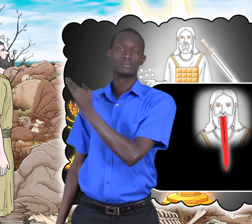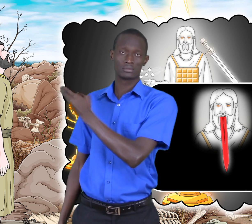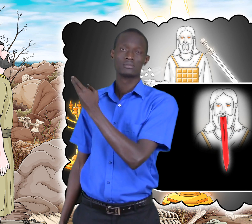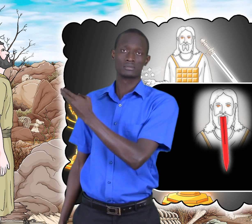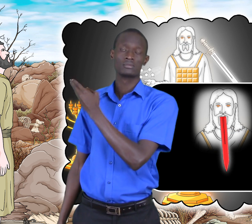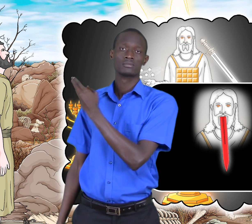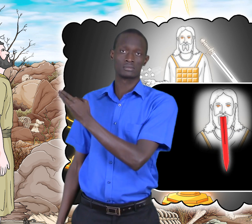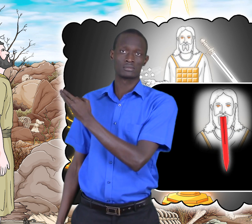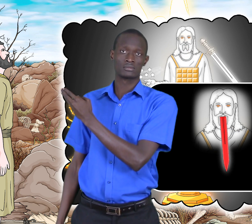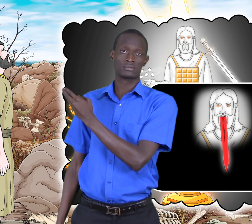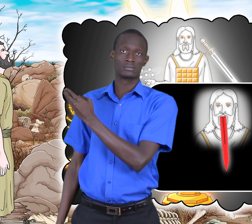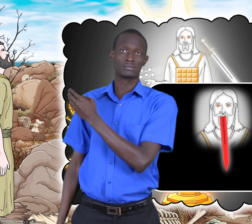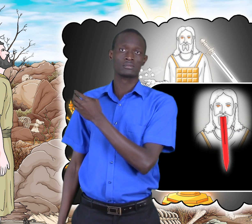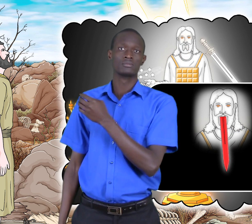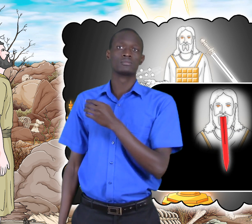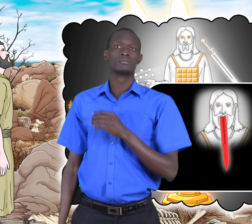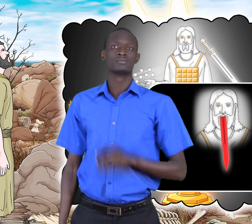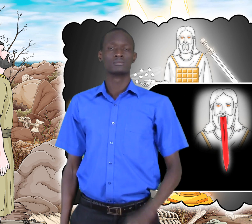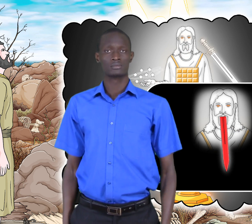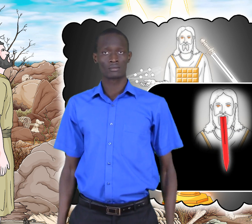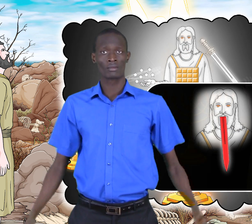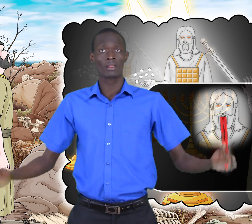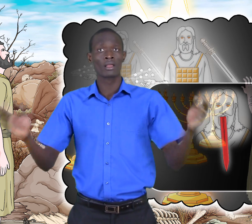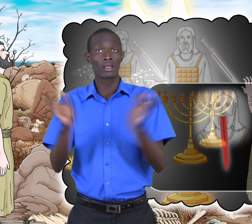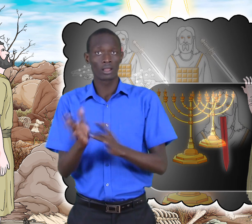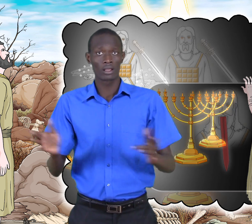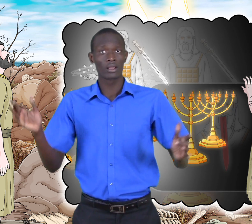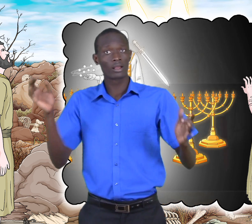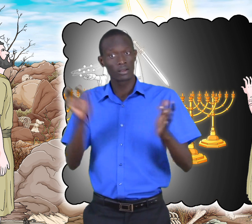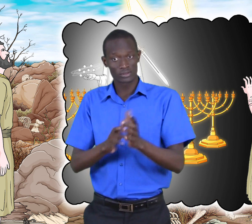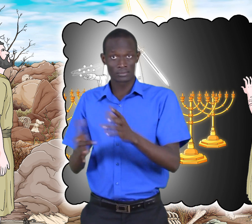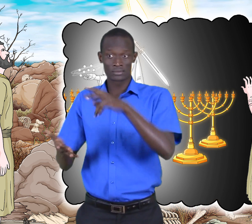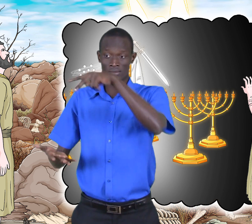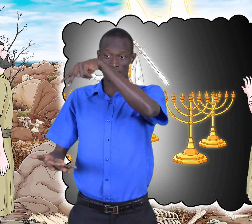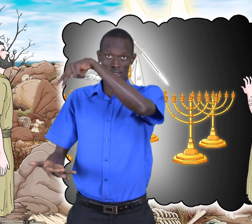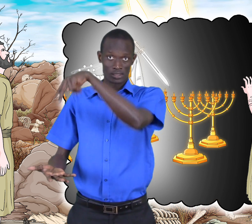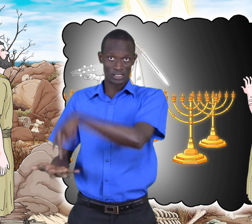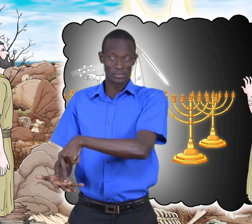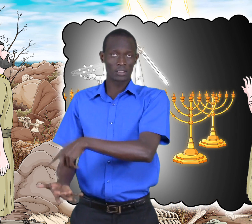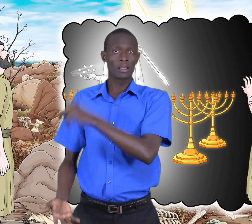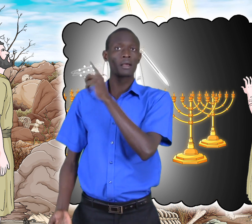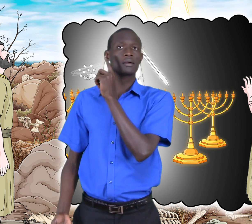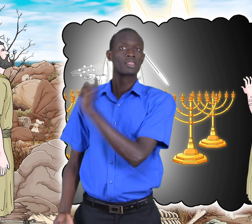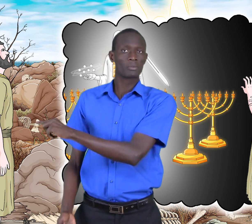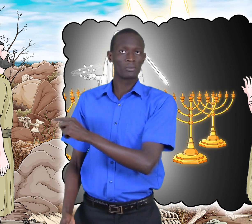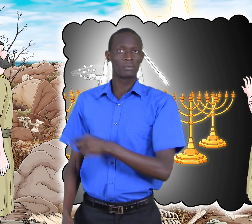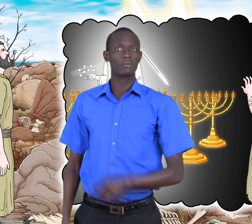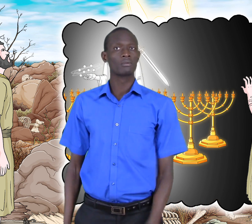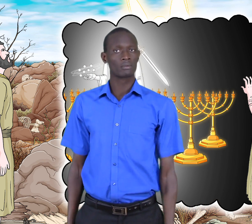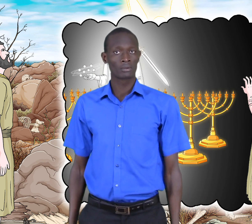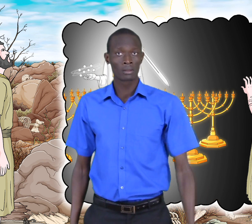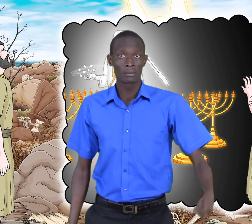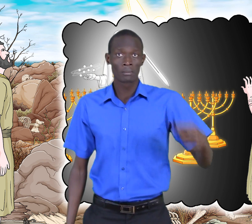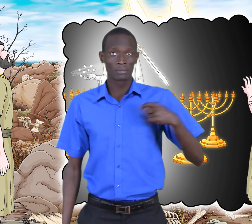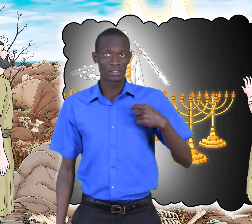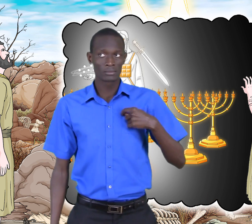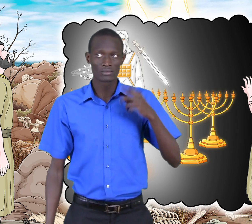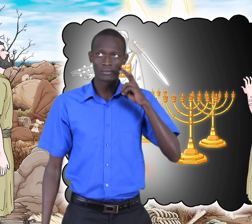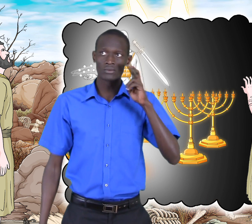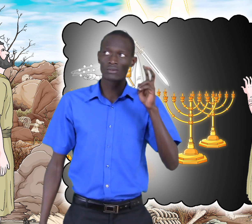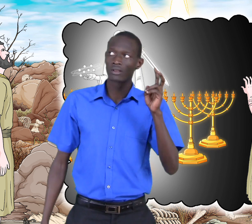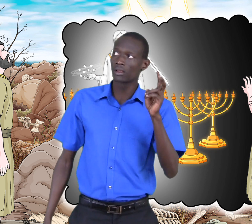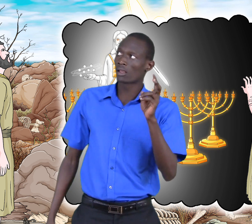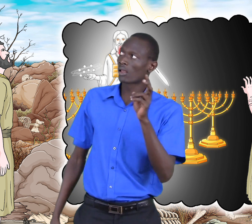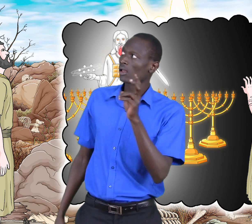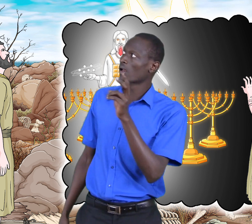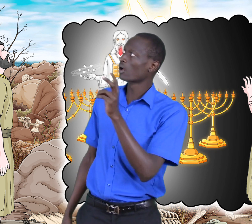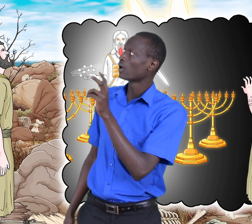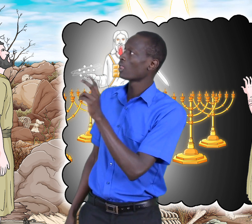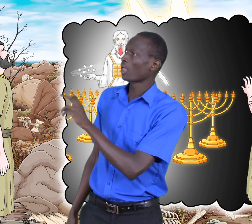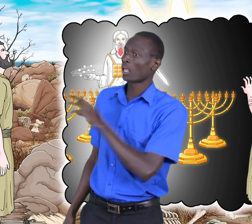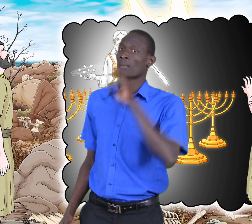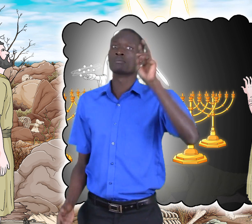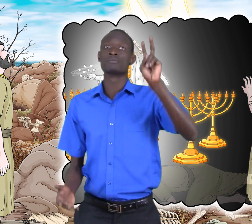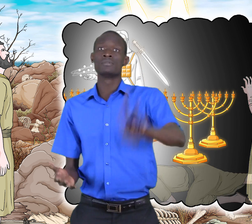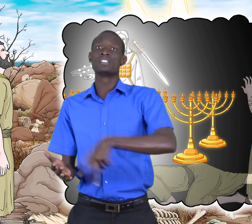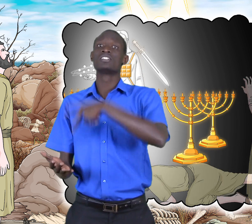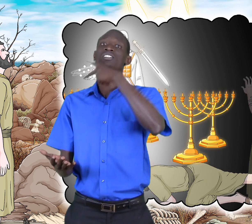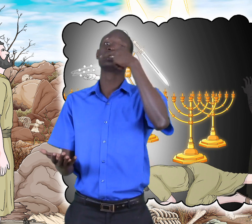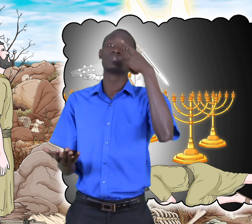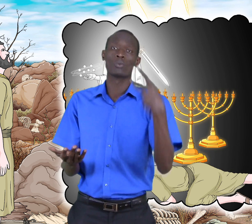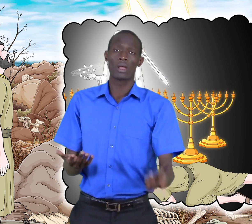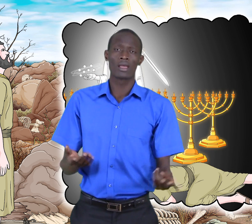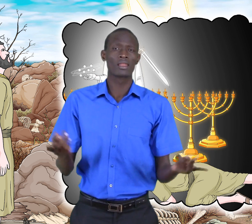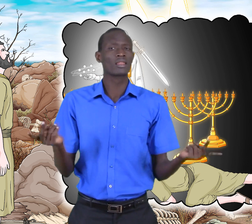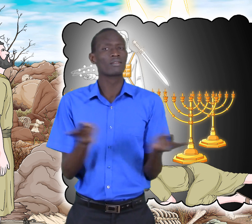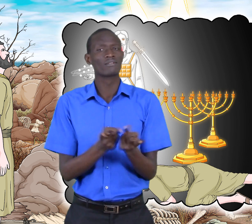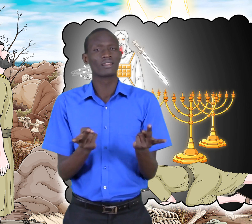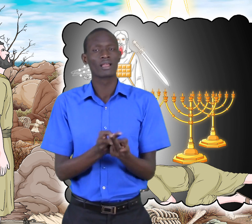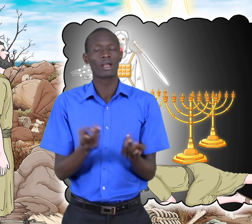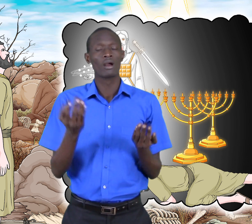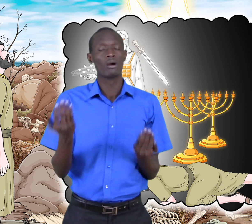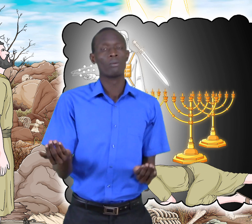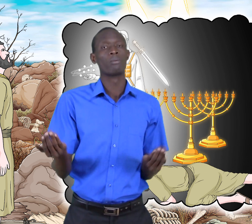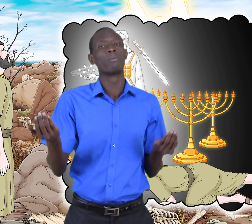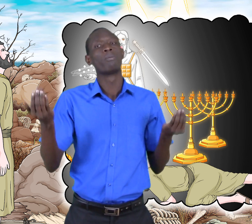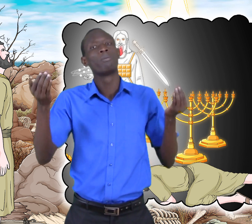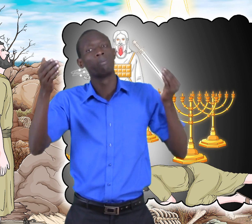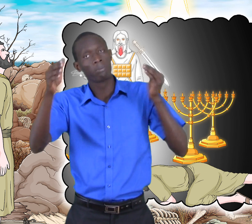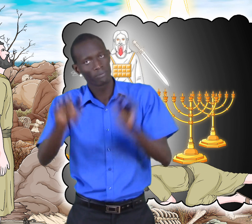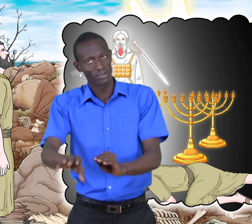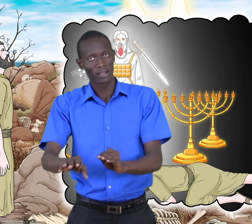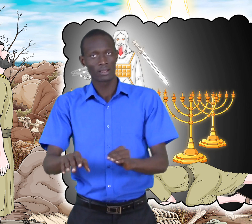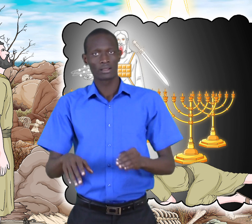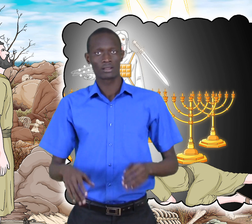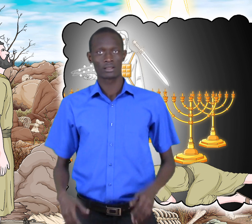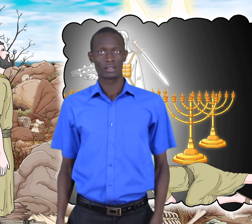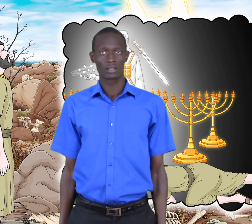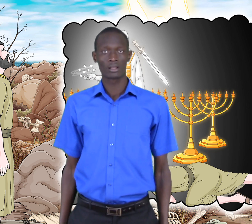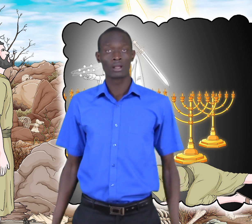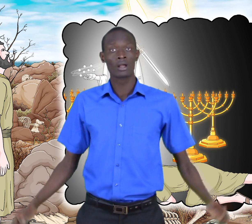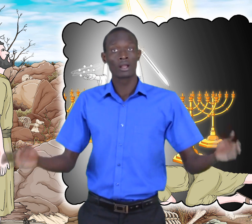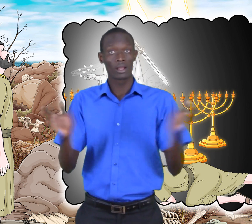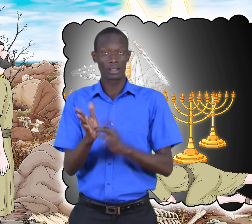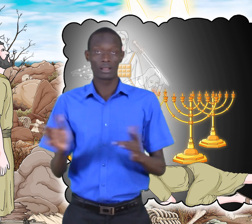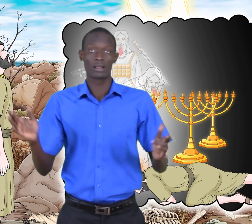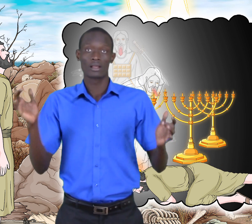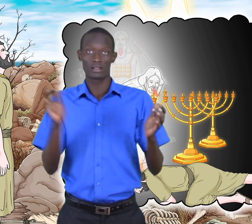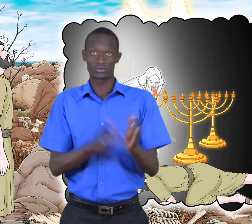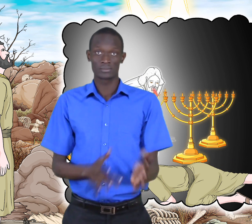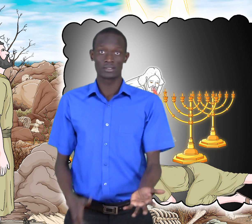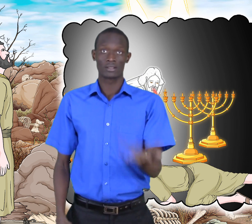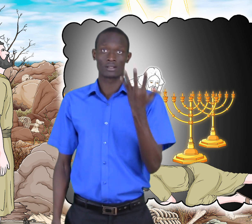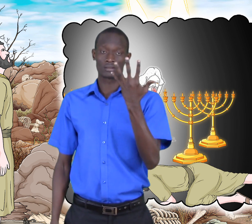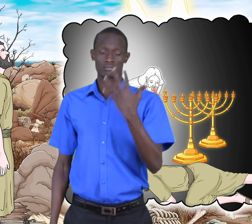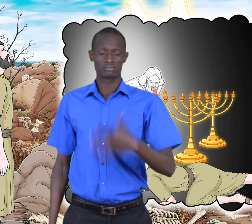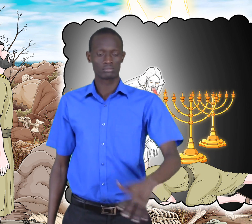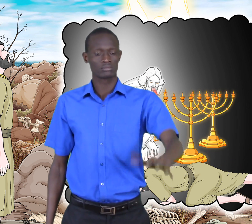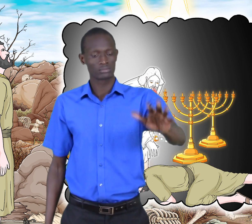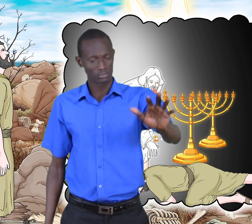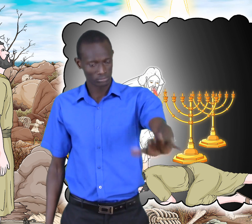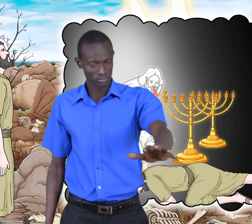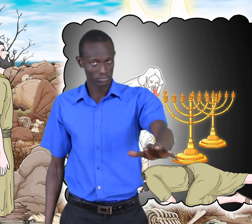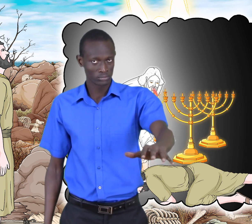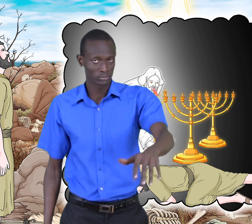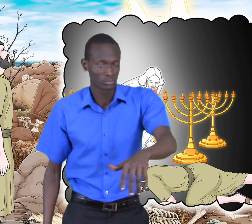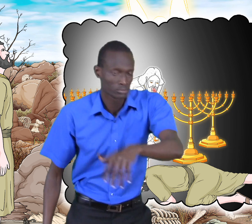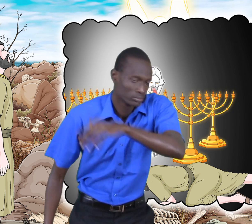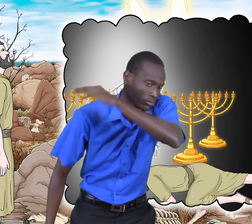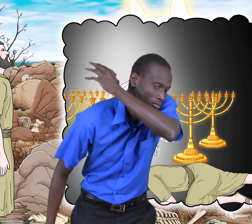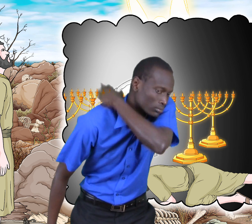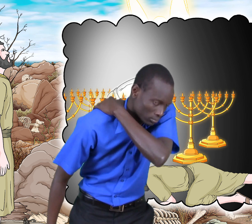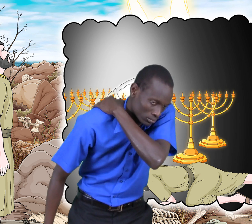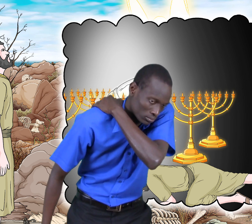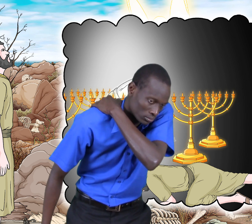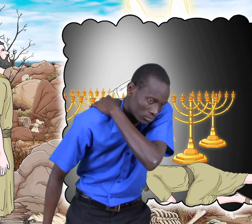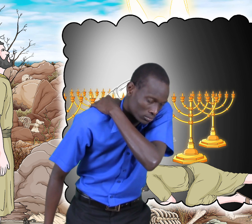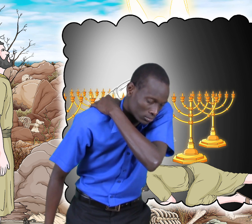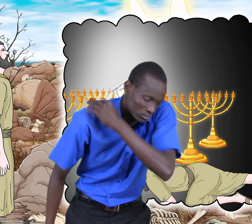When I saw Him, I fell at His feet like a dead man.